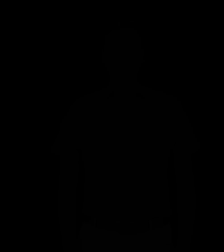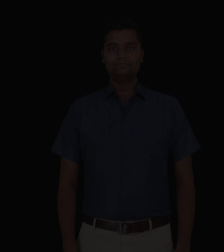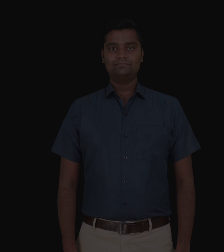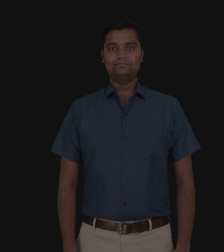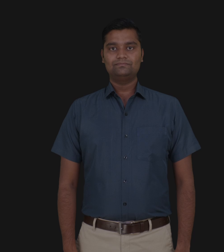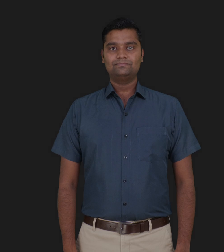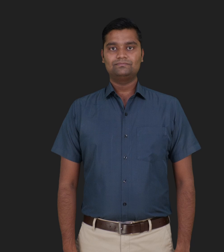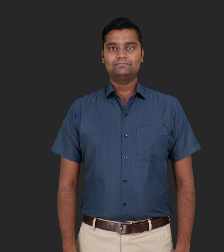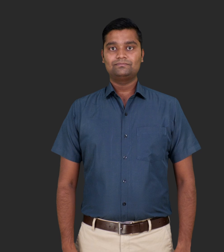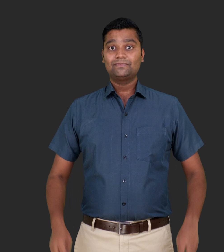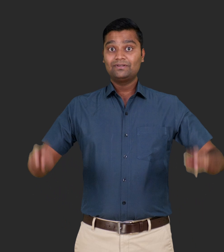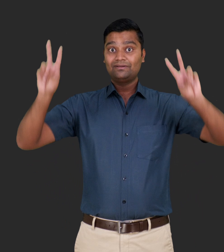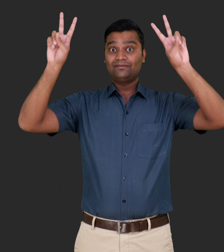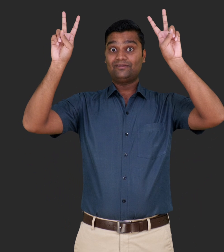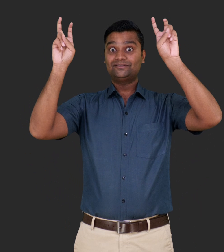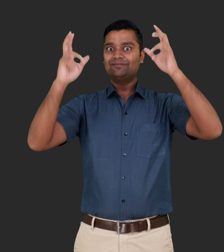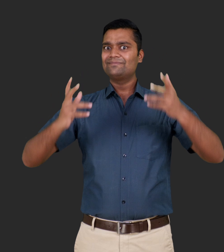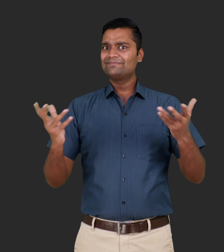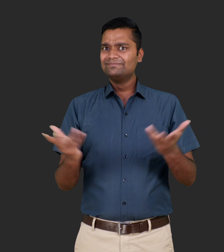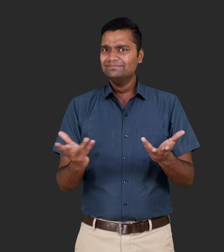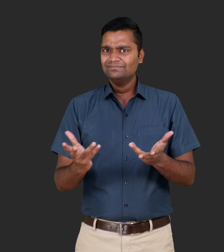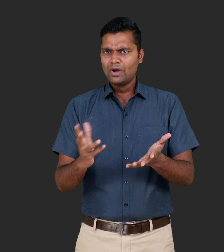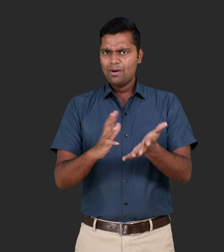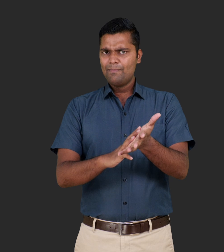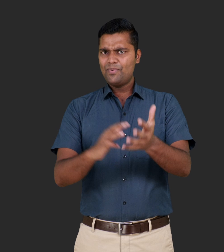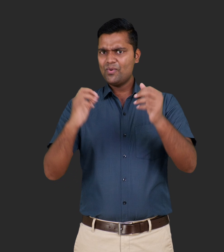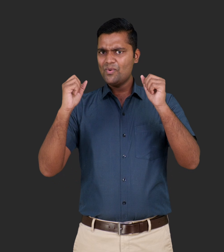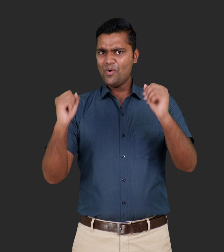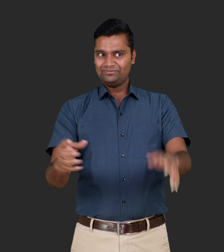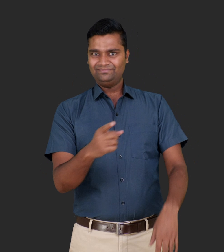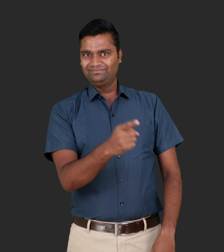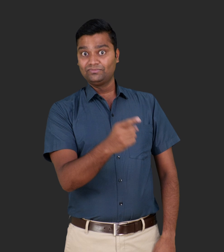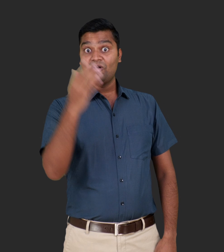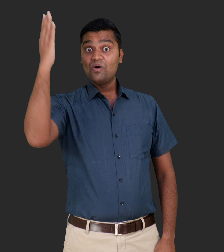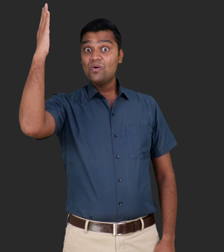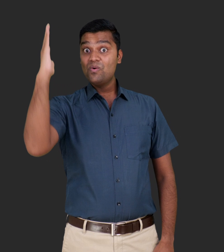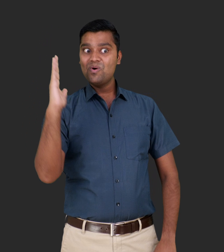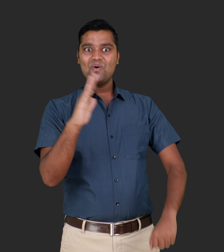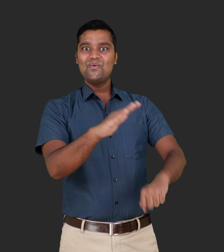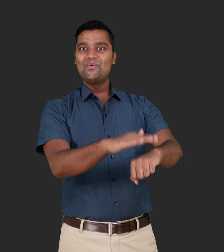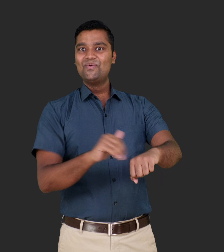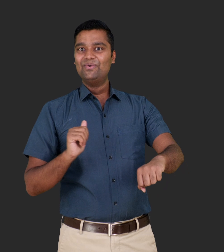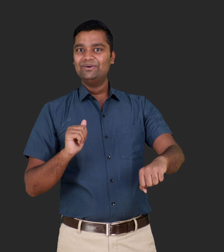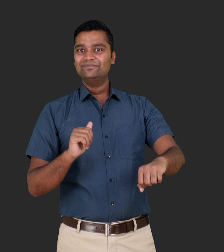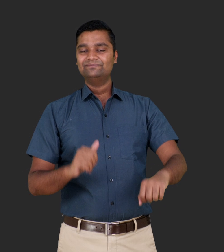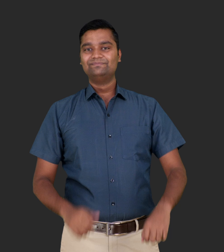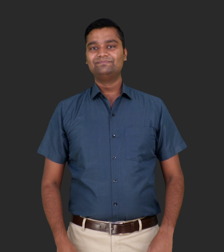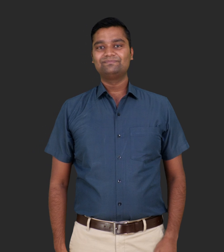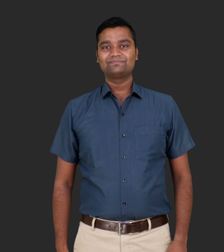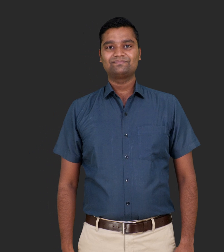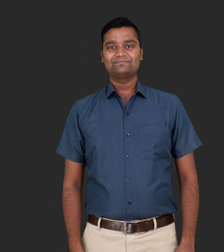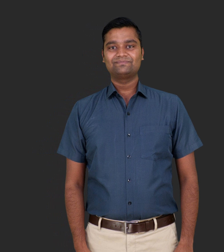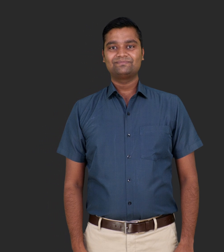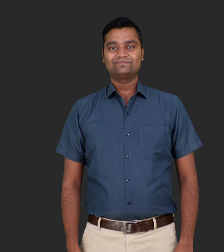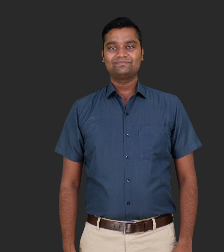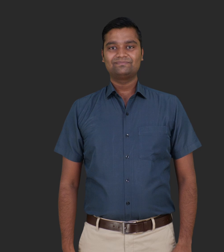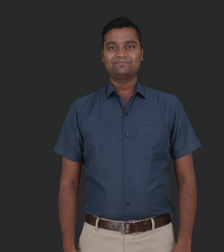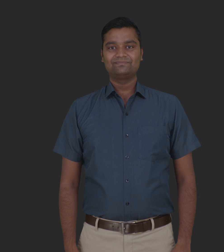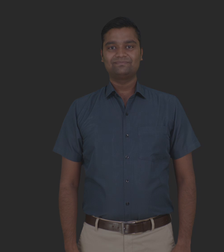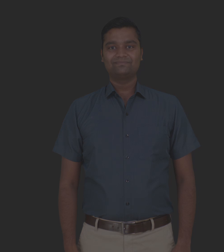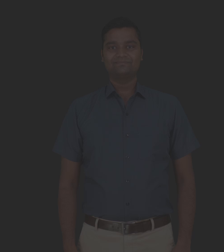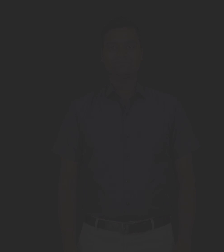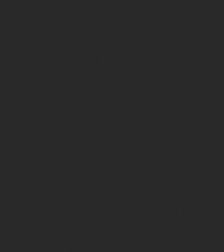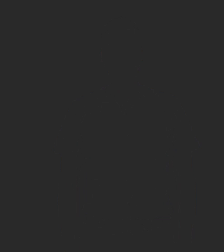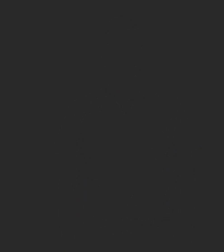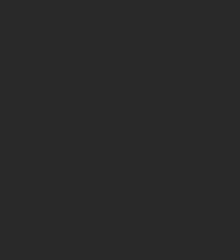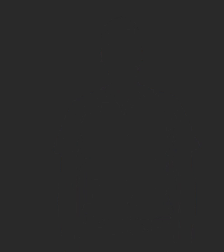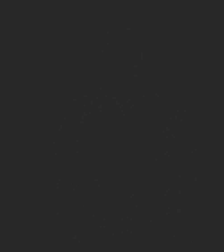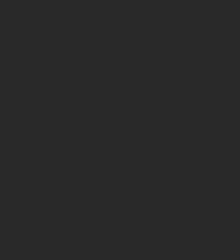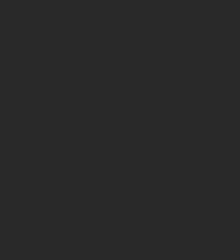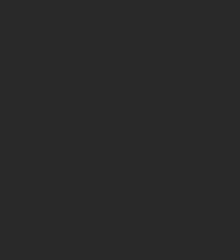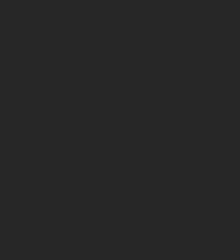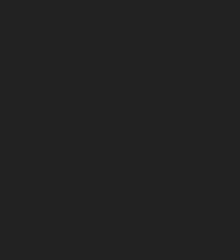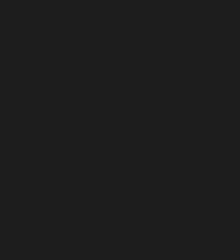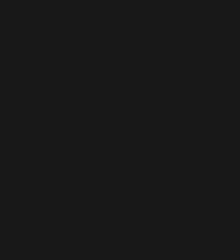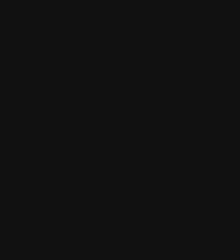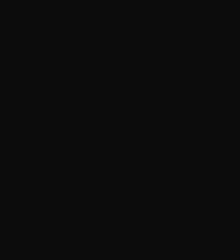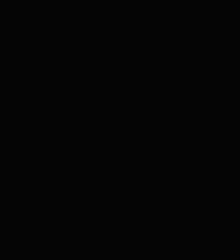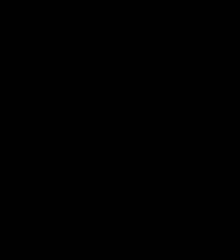God calls Moses